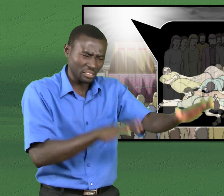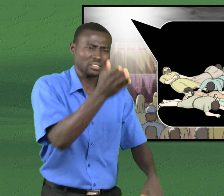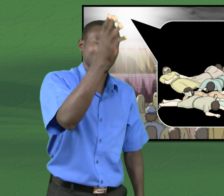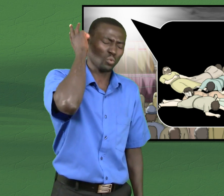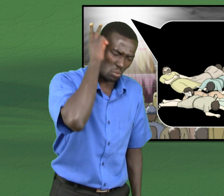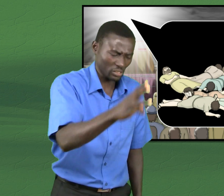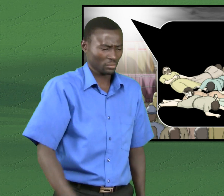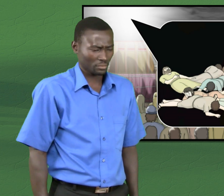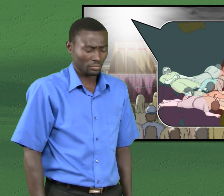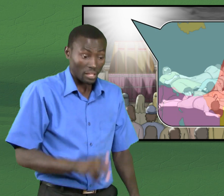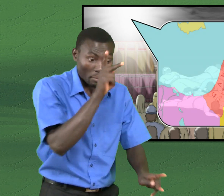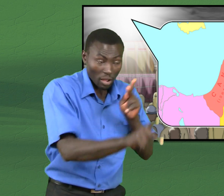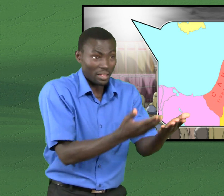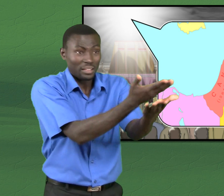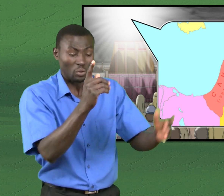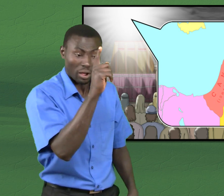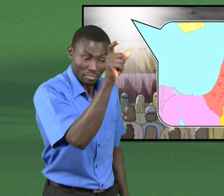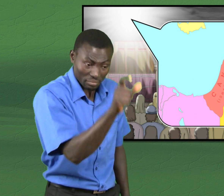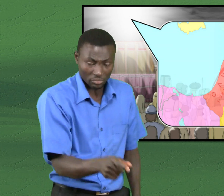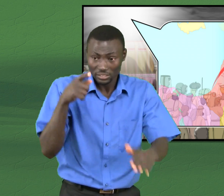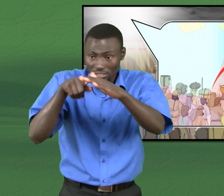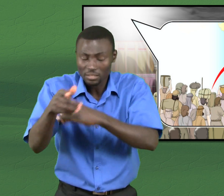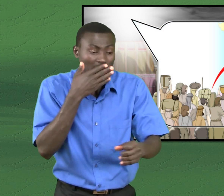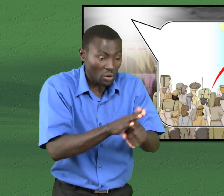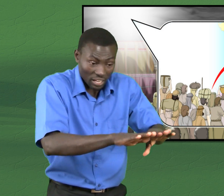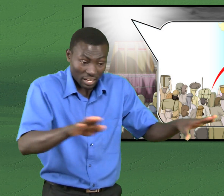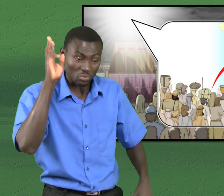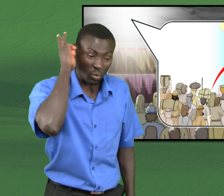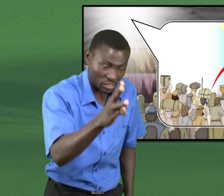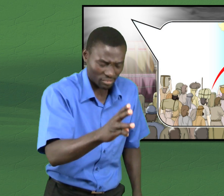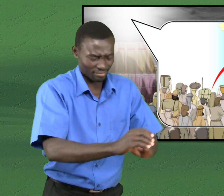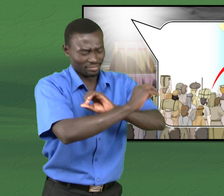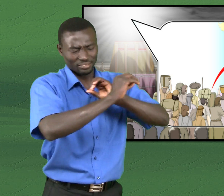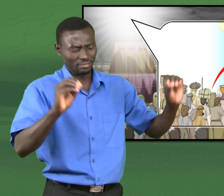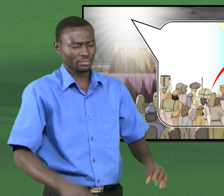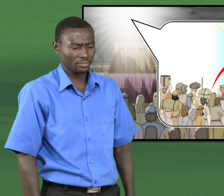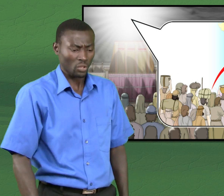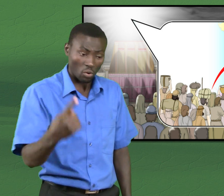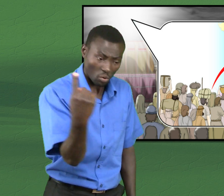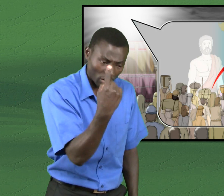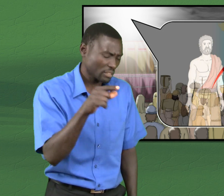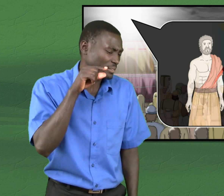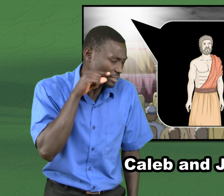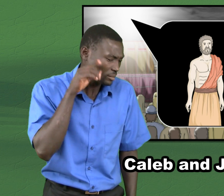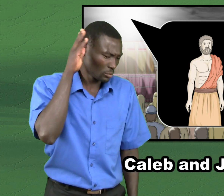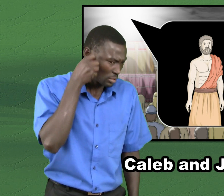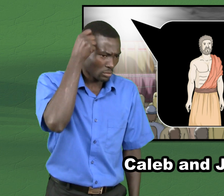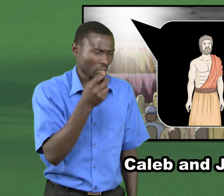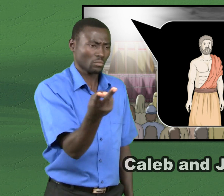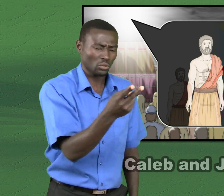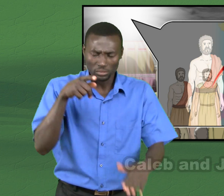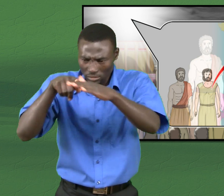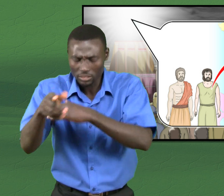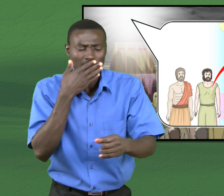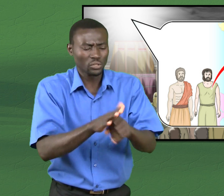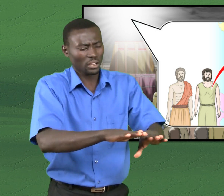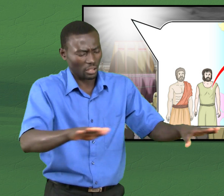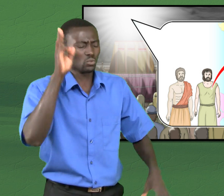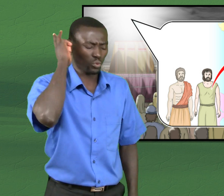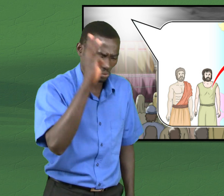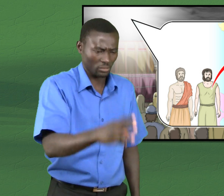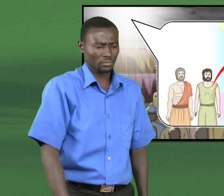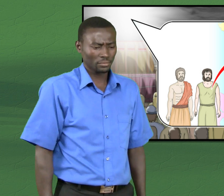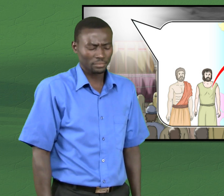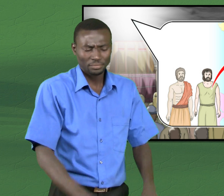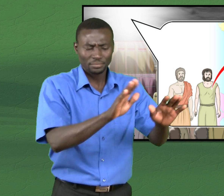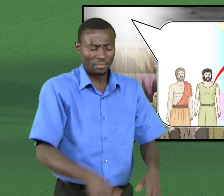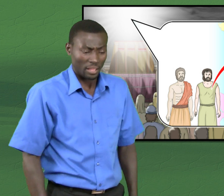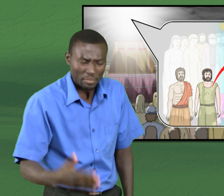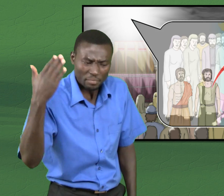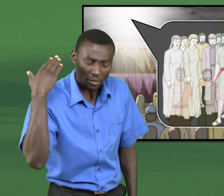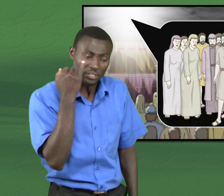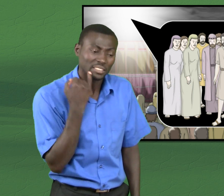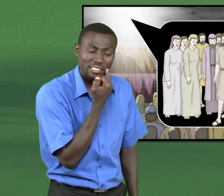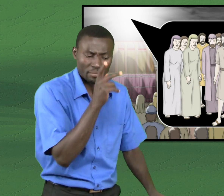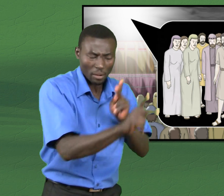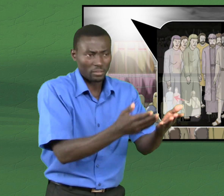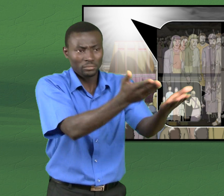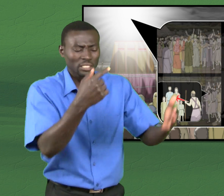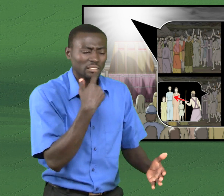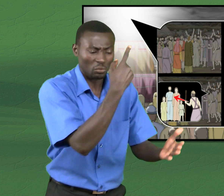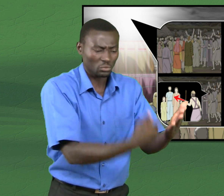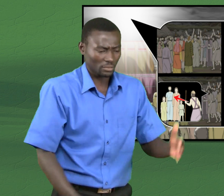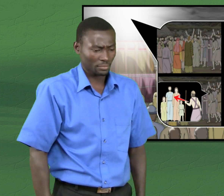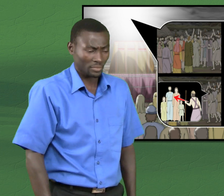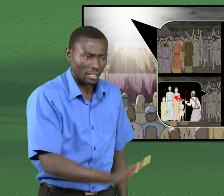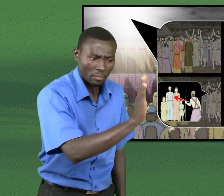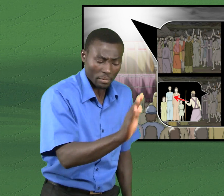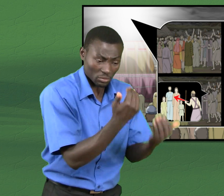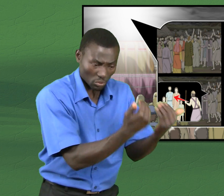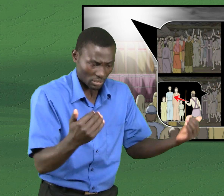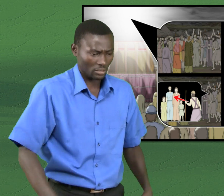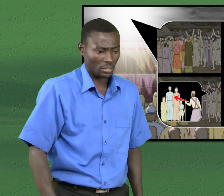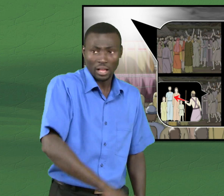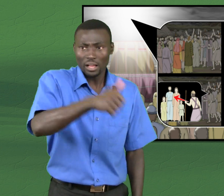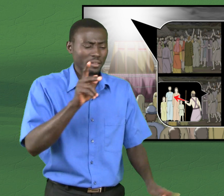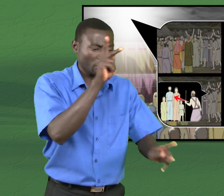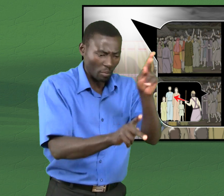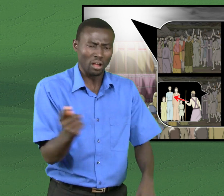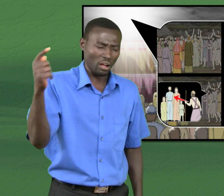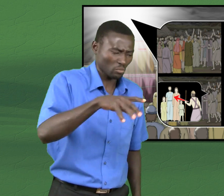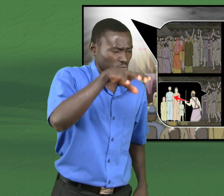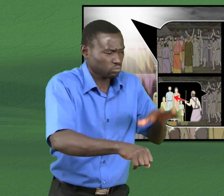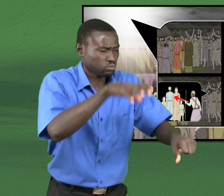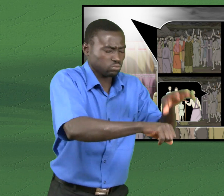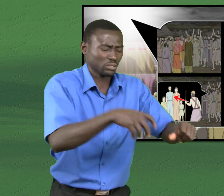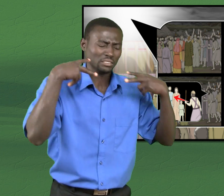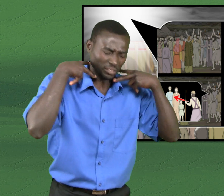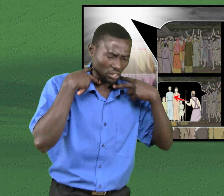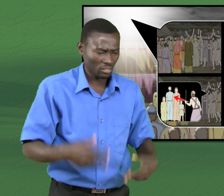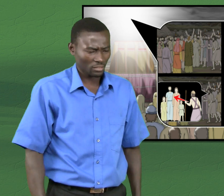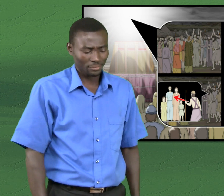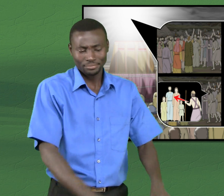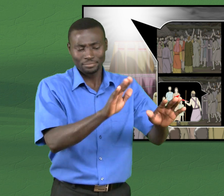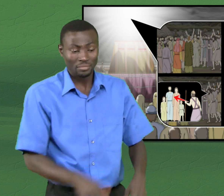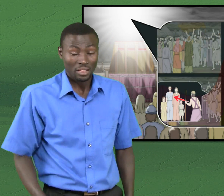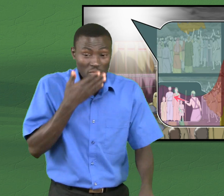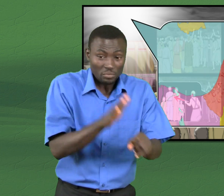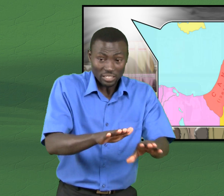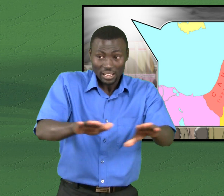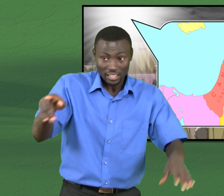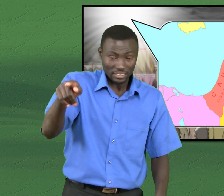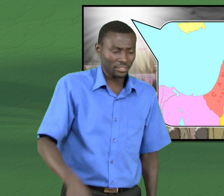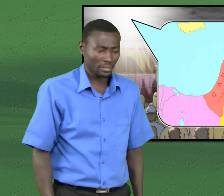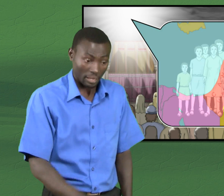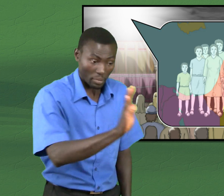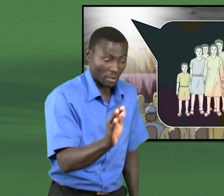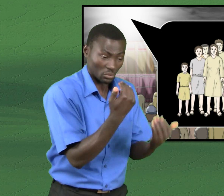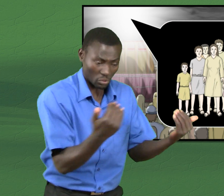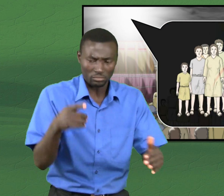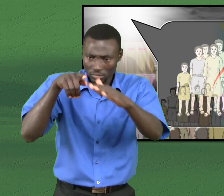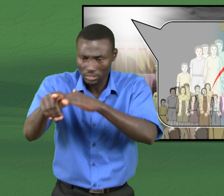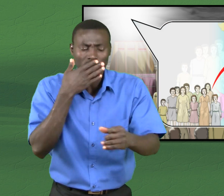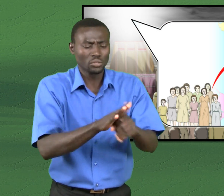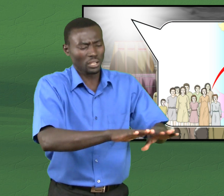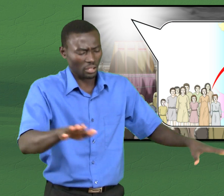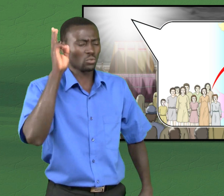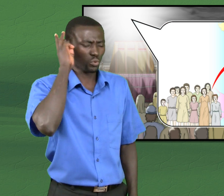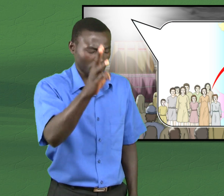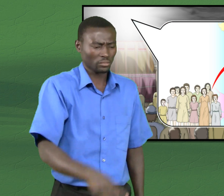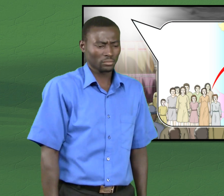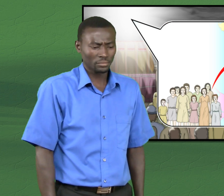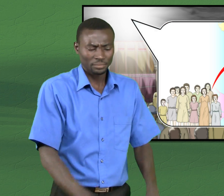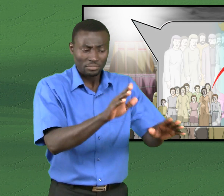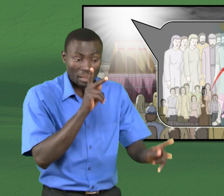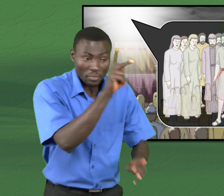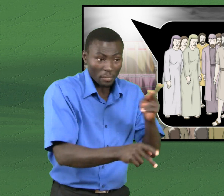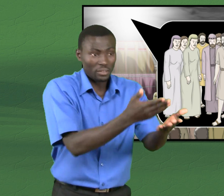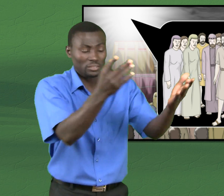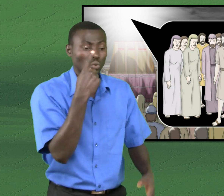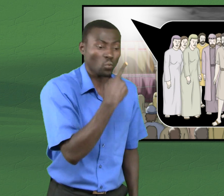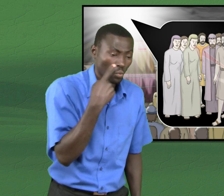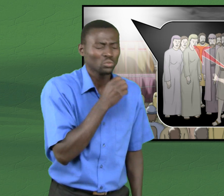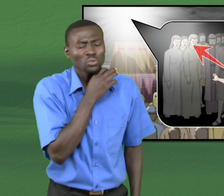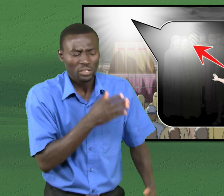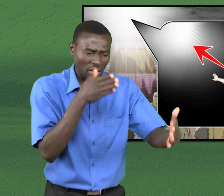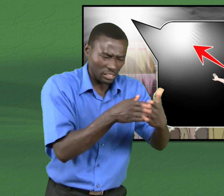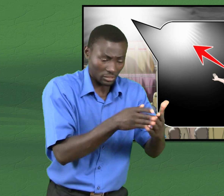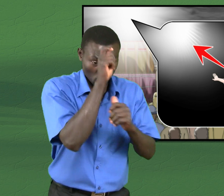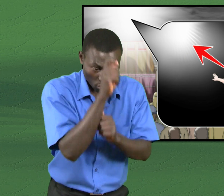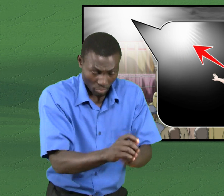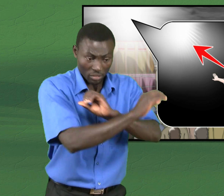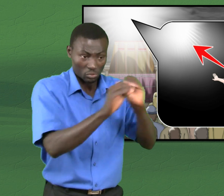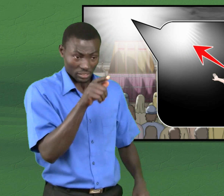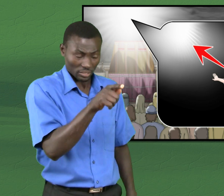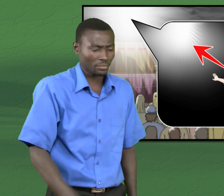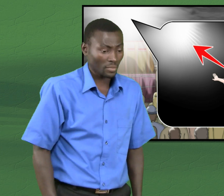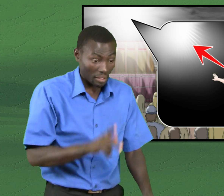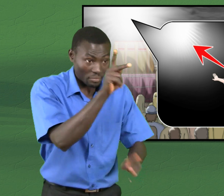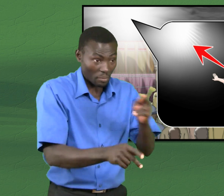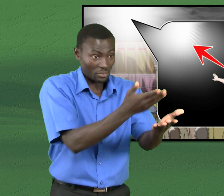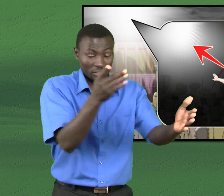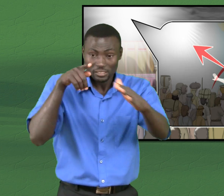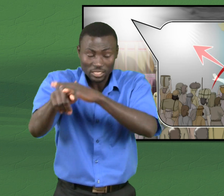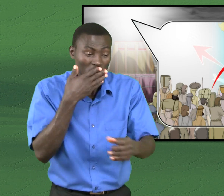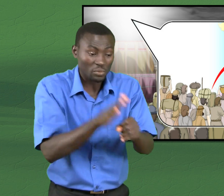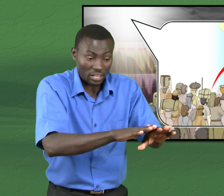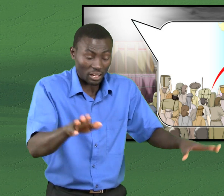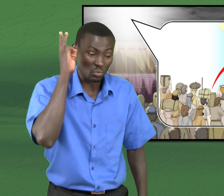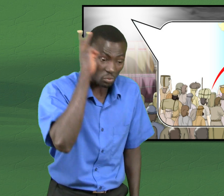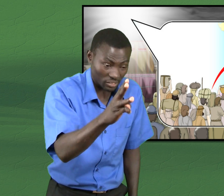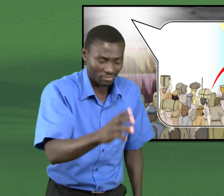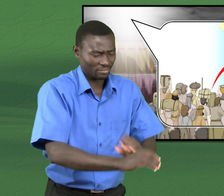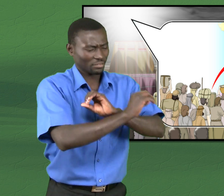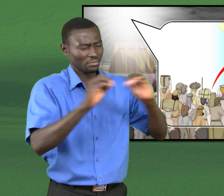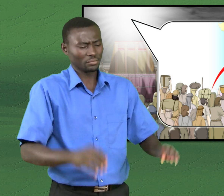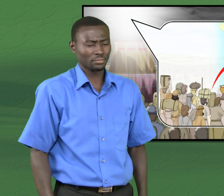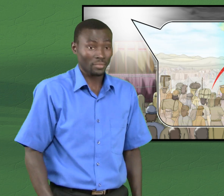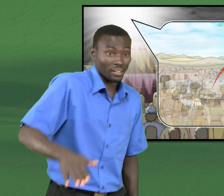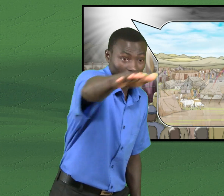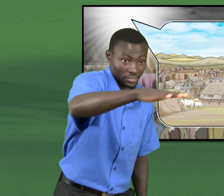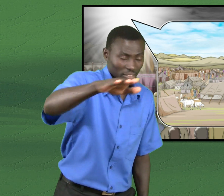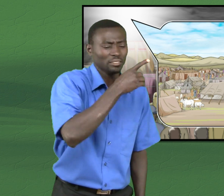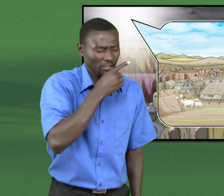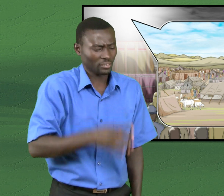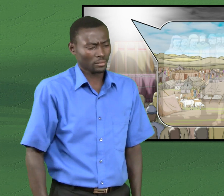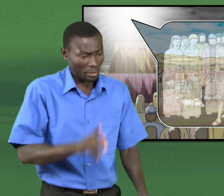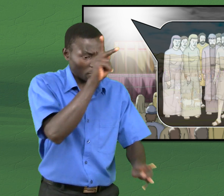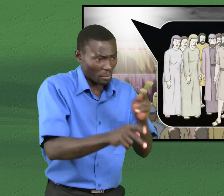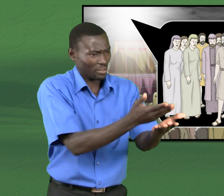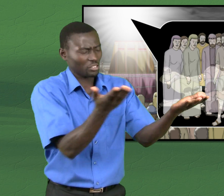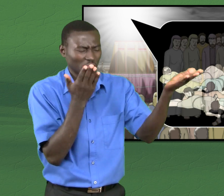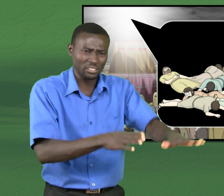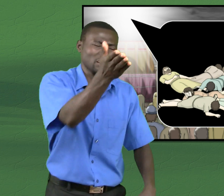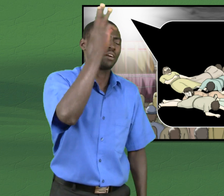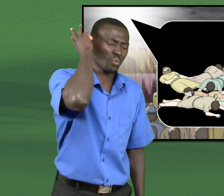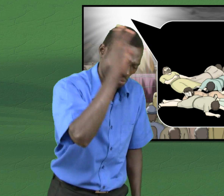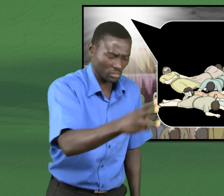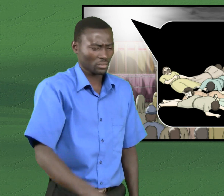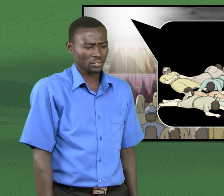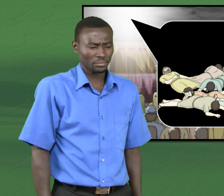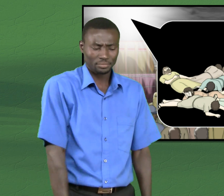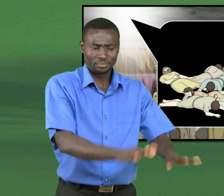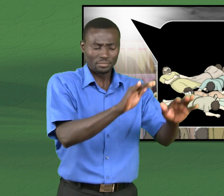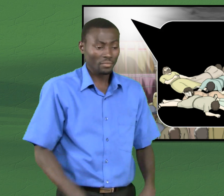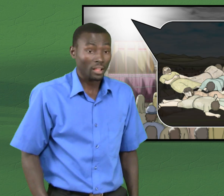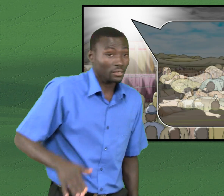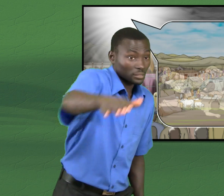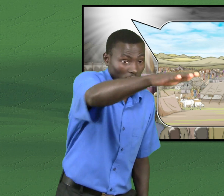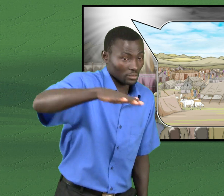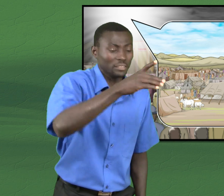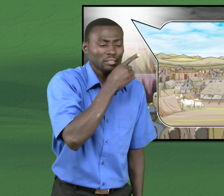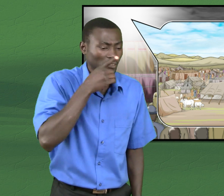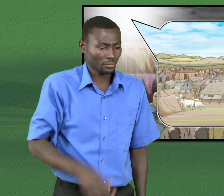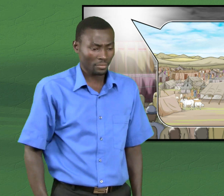Surely none of you will enter the land in which I swore to settle you, except Caleb son of Jephunneh and Joshua son of Nun.